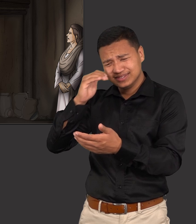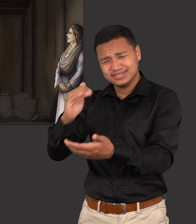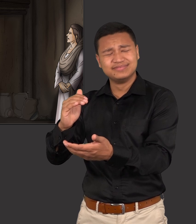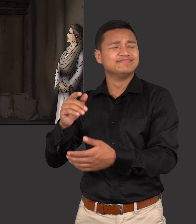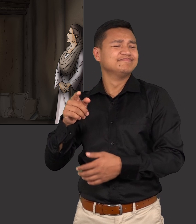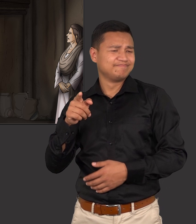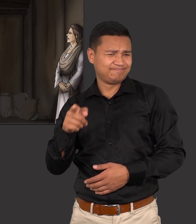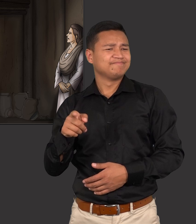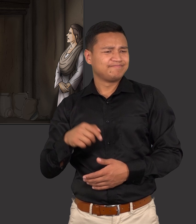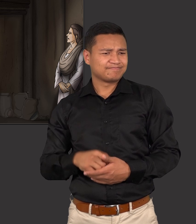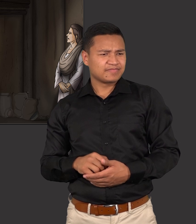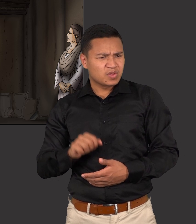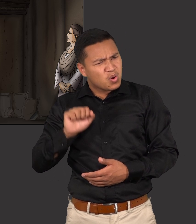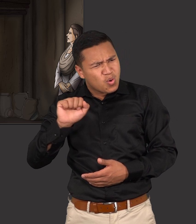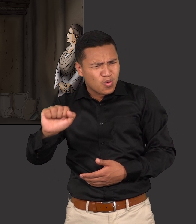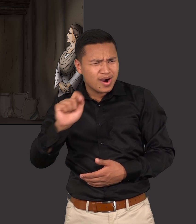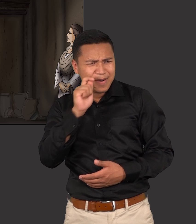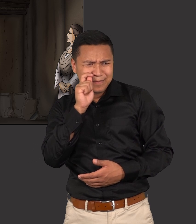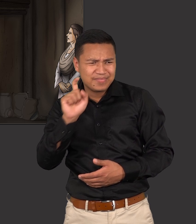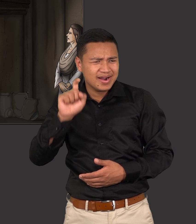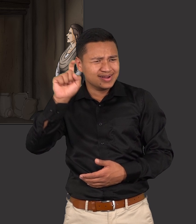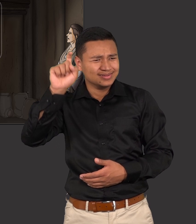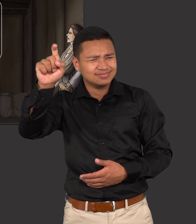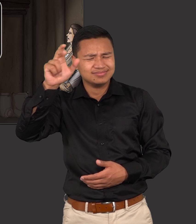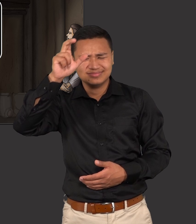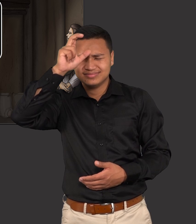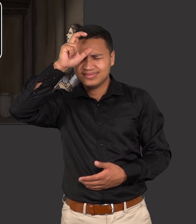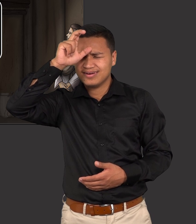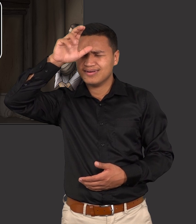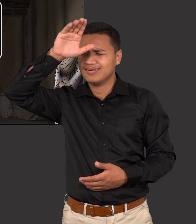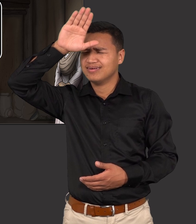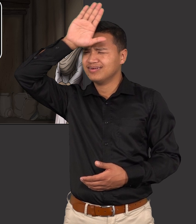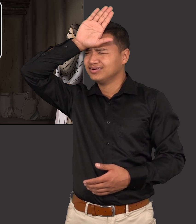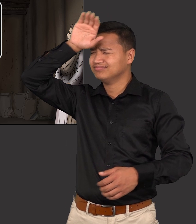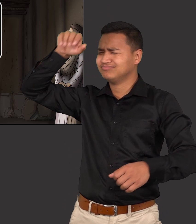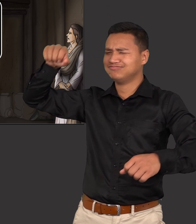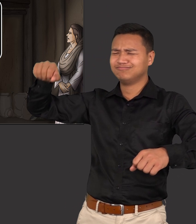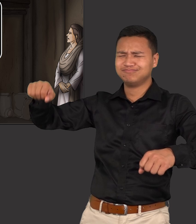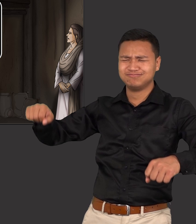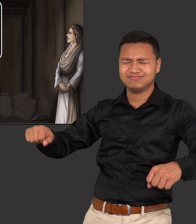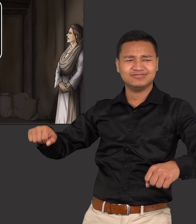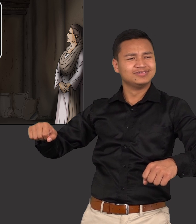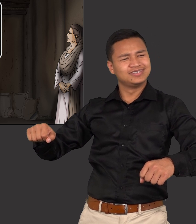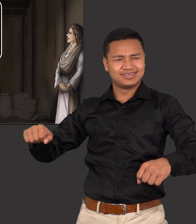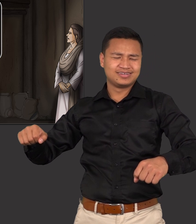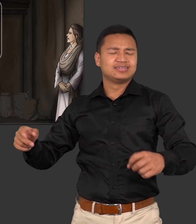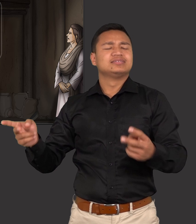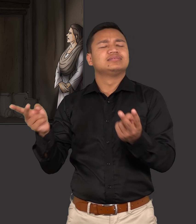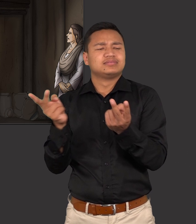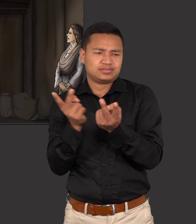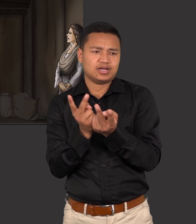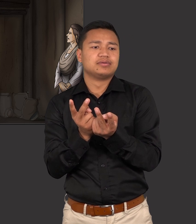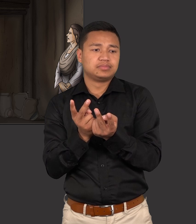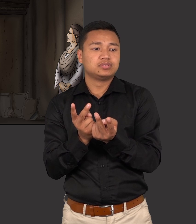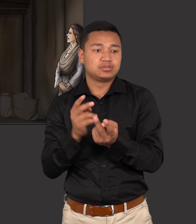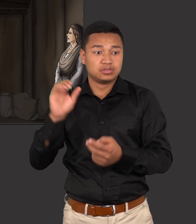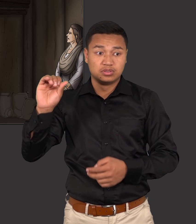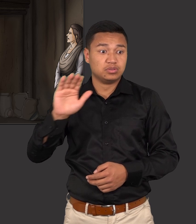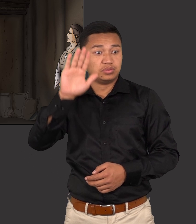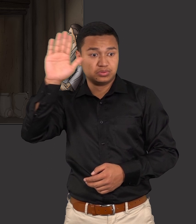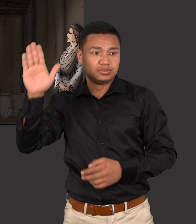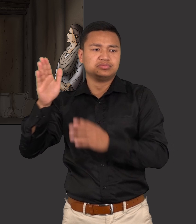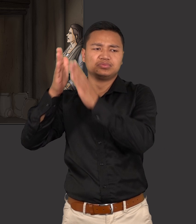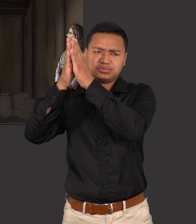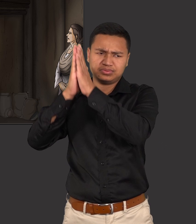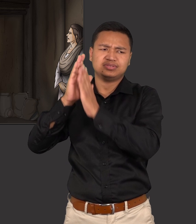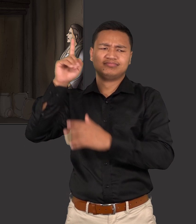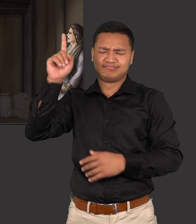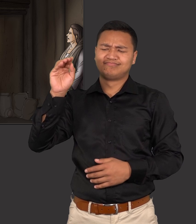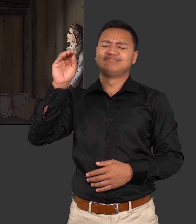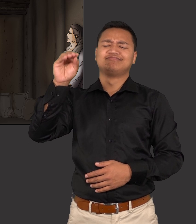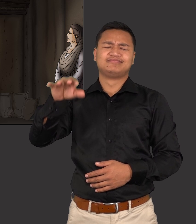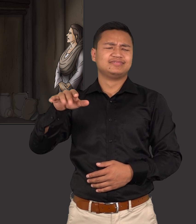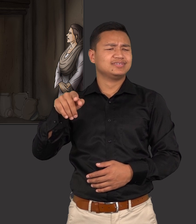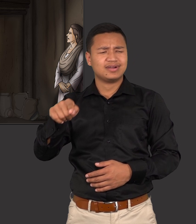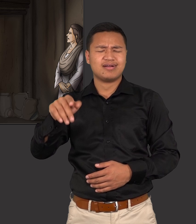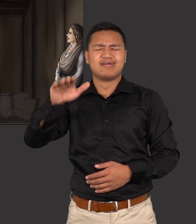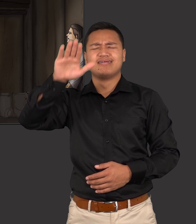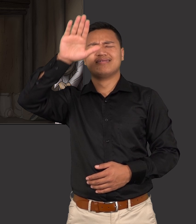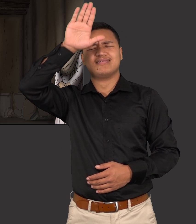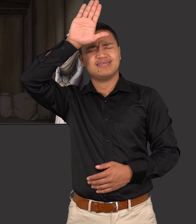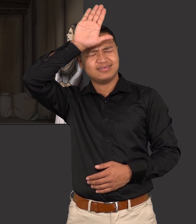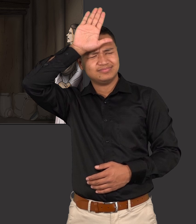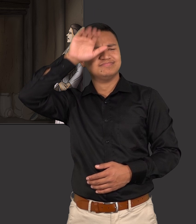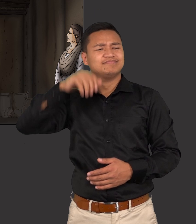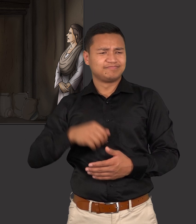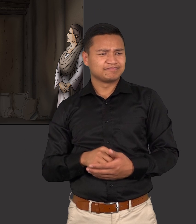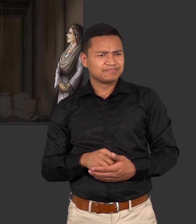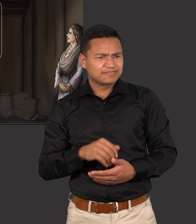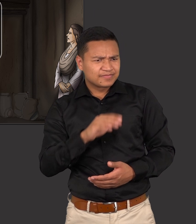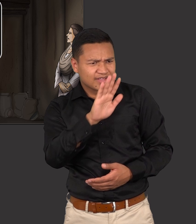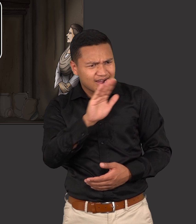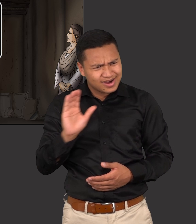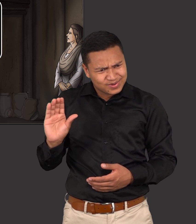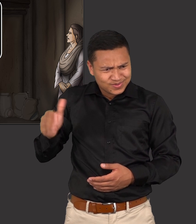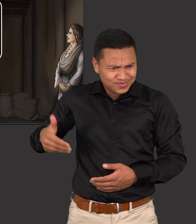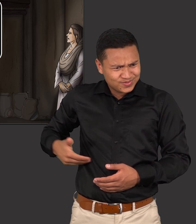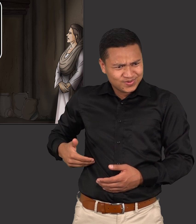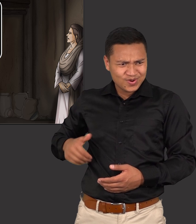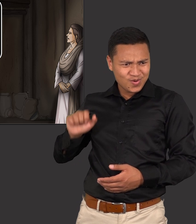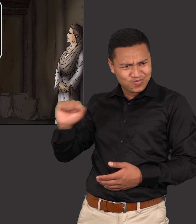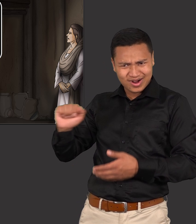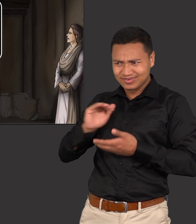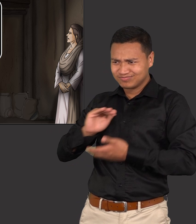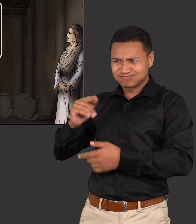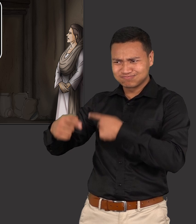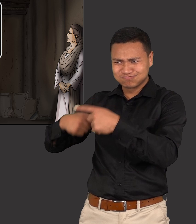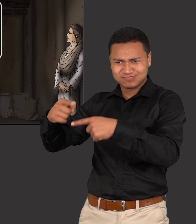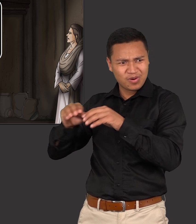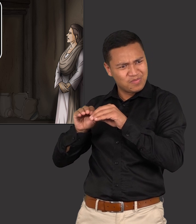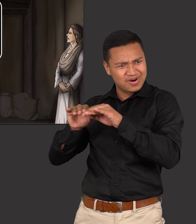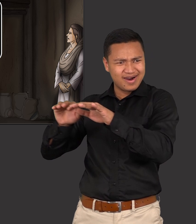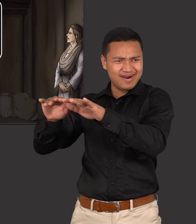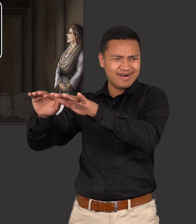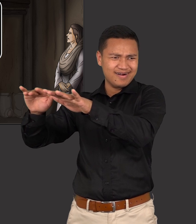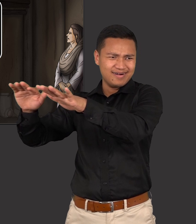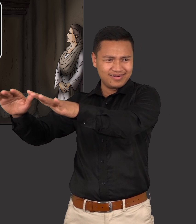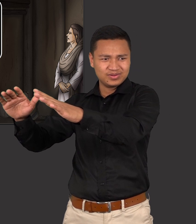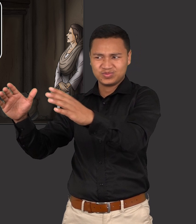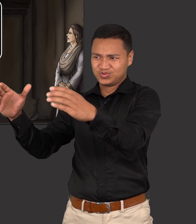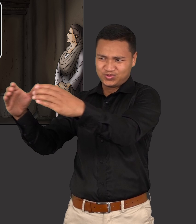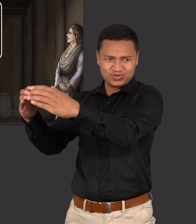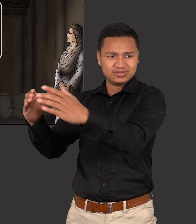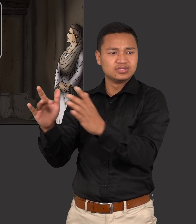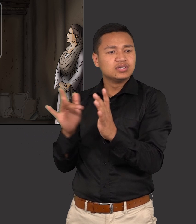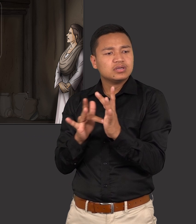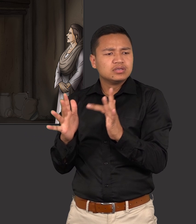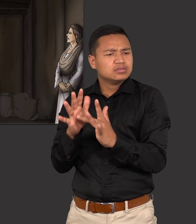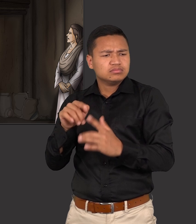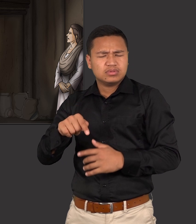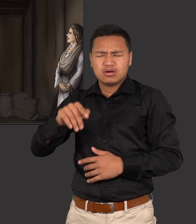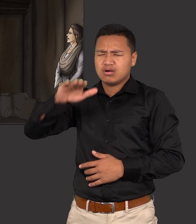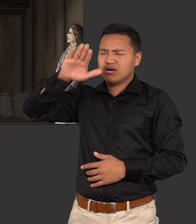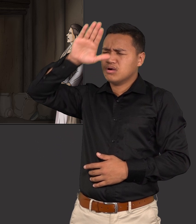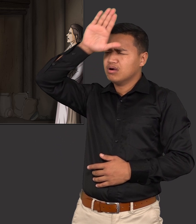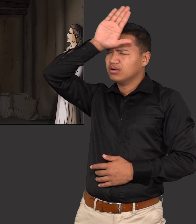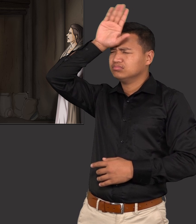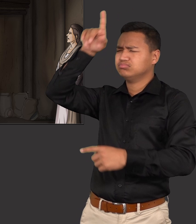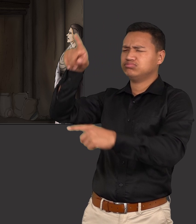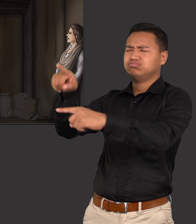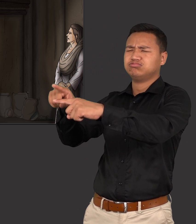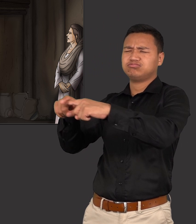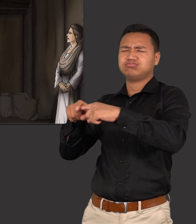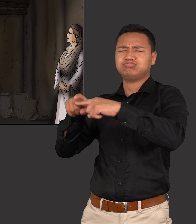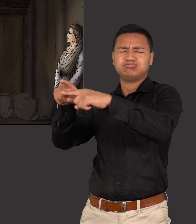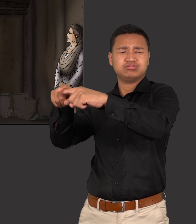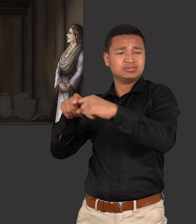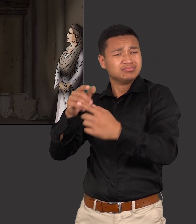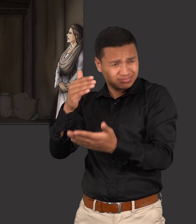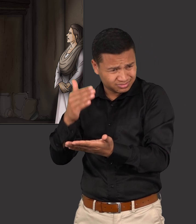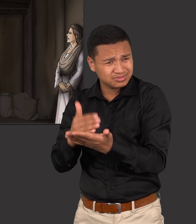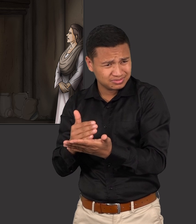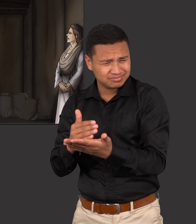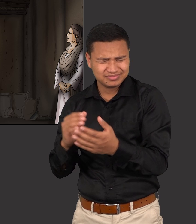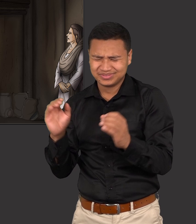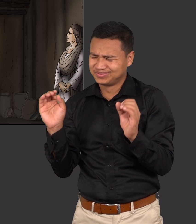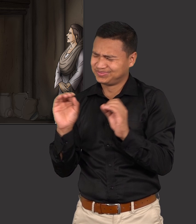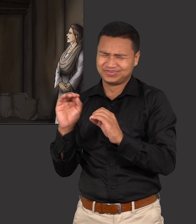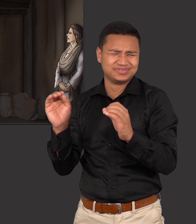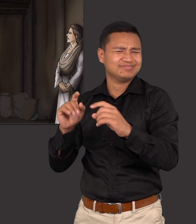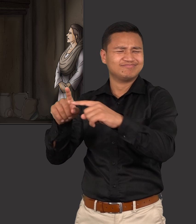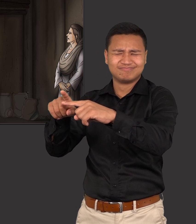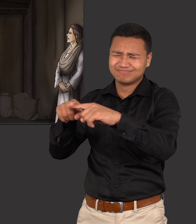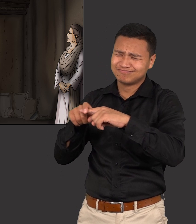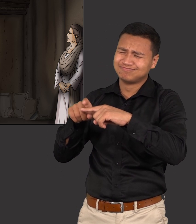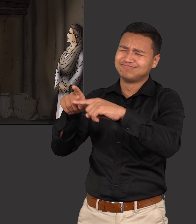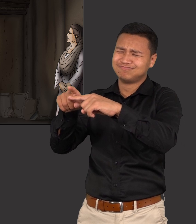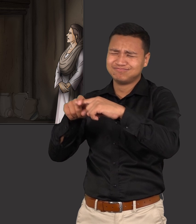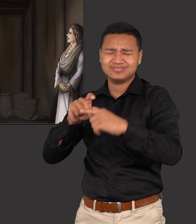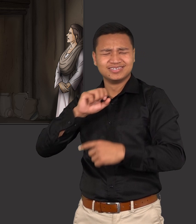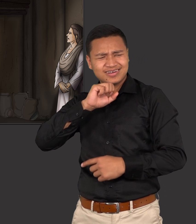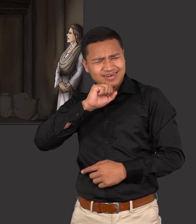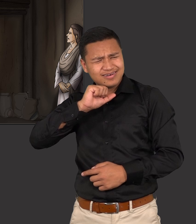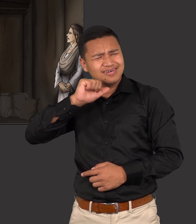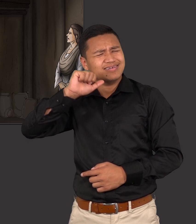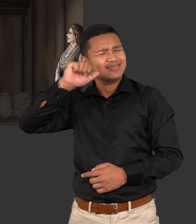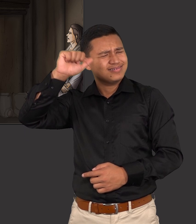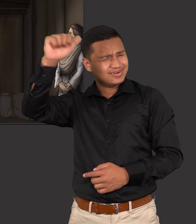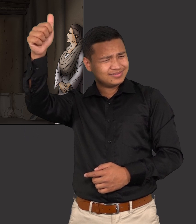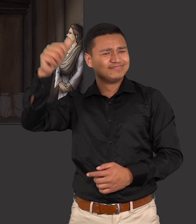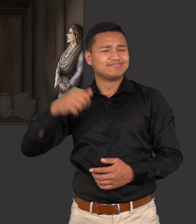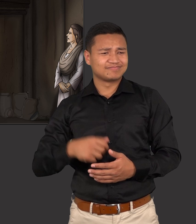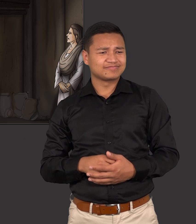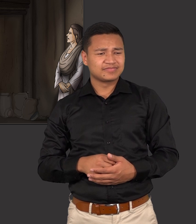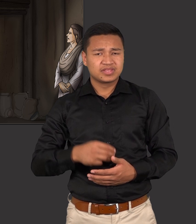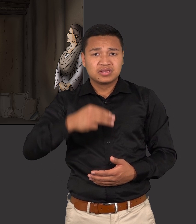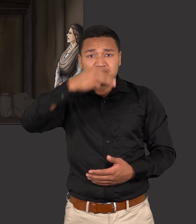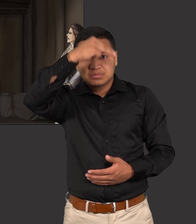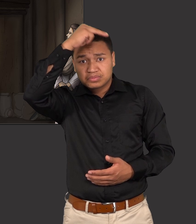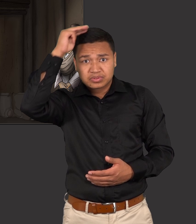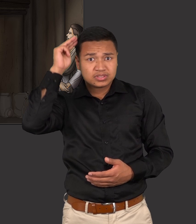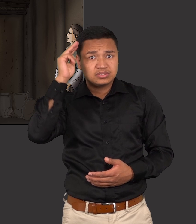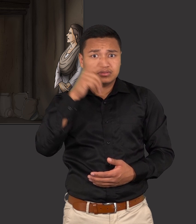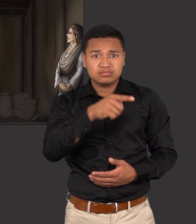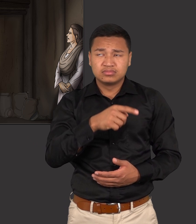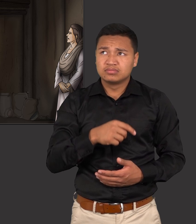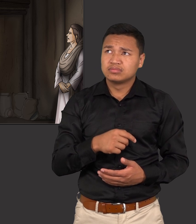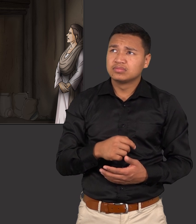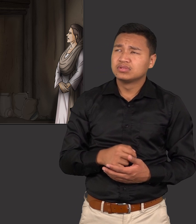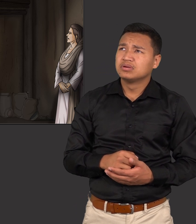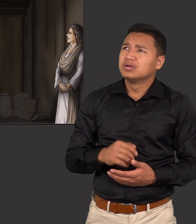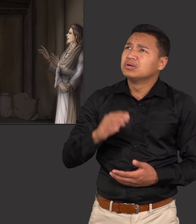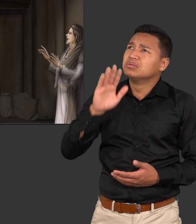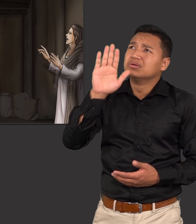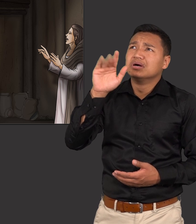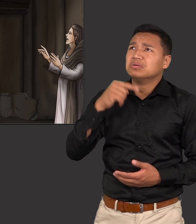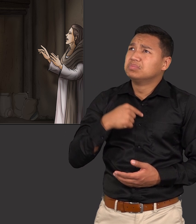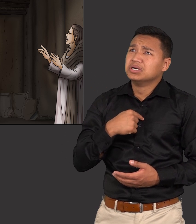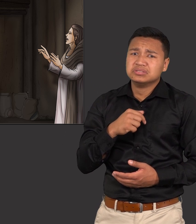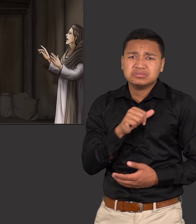The Lord God will give Him the throne of His father David, and He will reign over the house of Jacob forever. His kingdom will never end!”